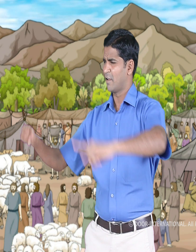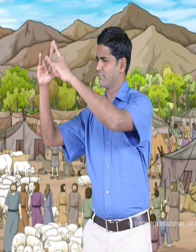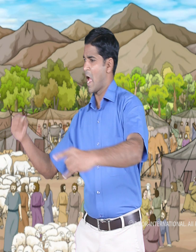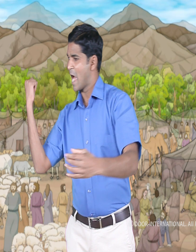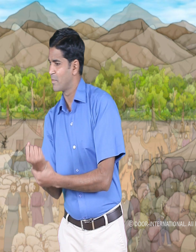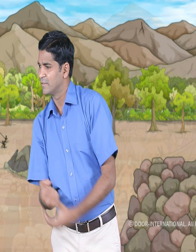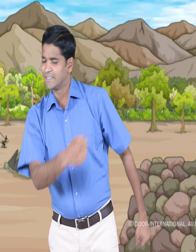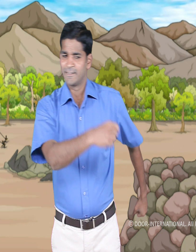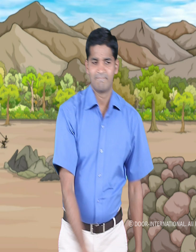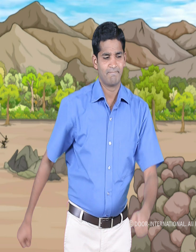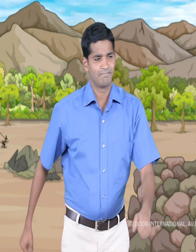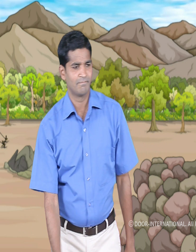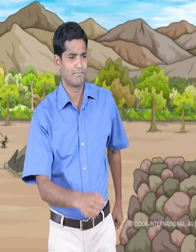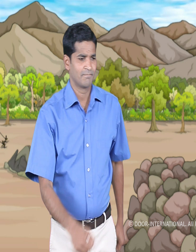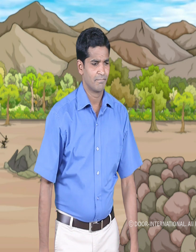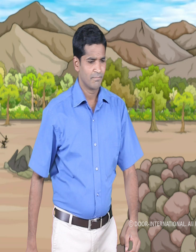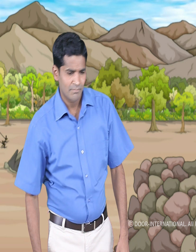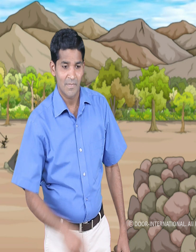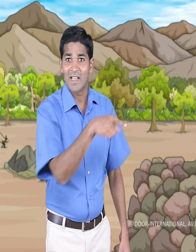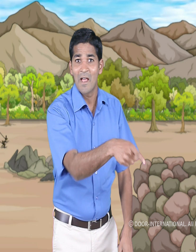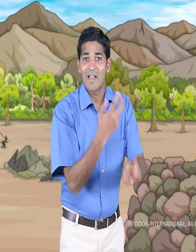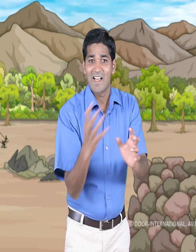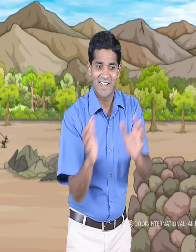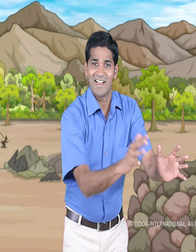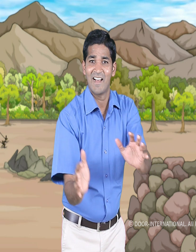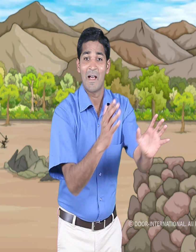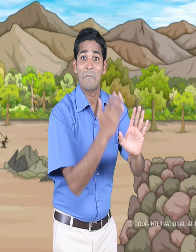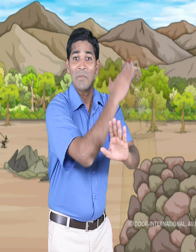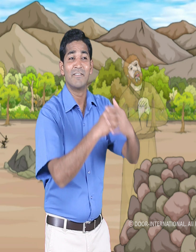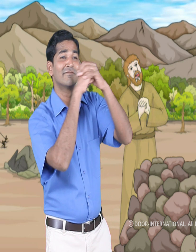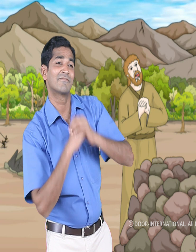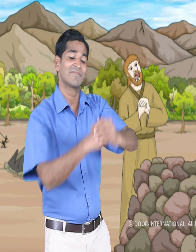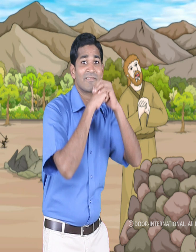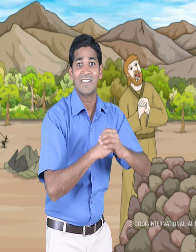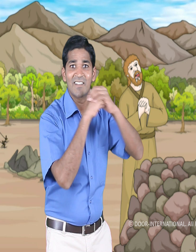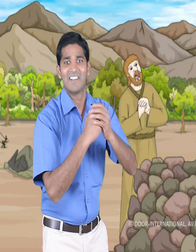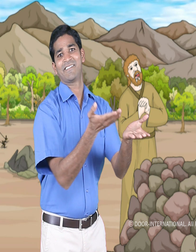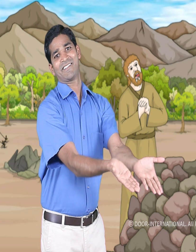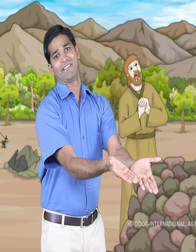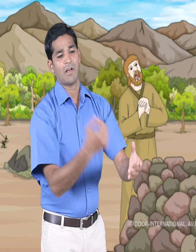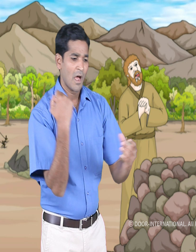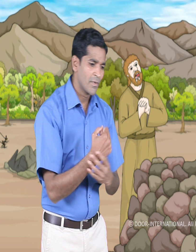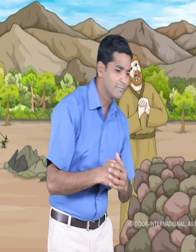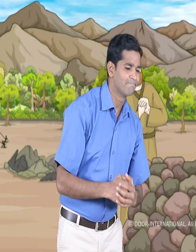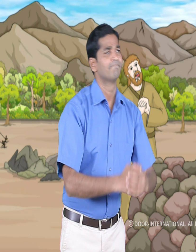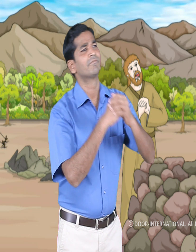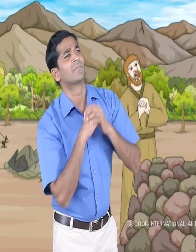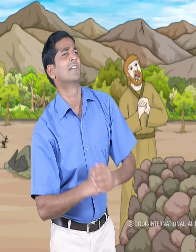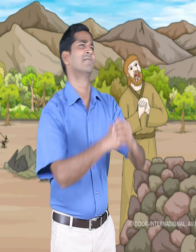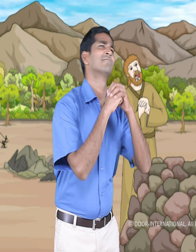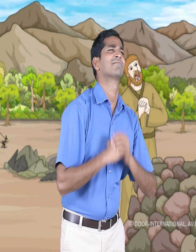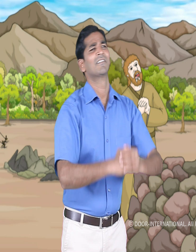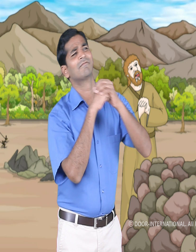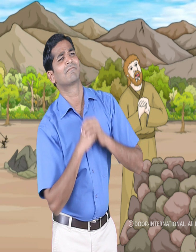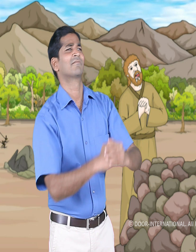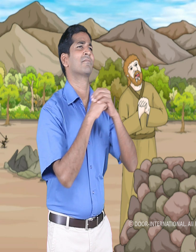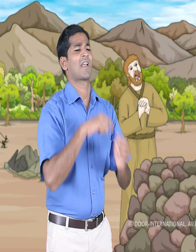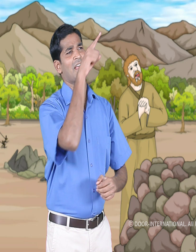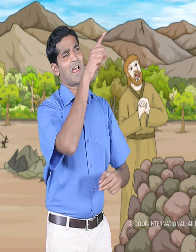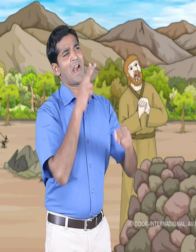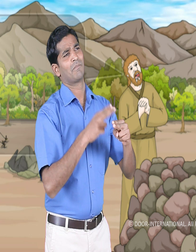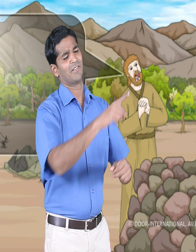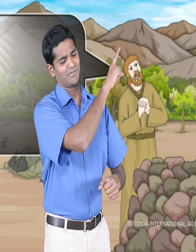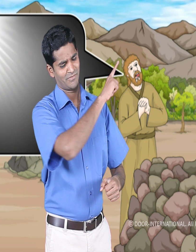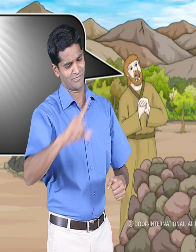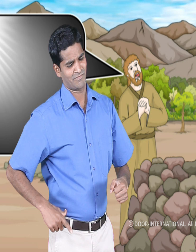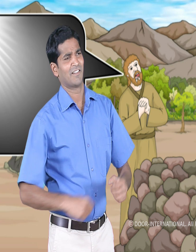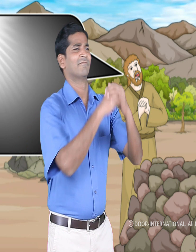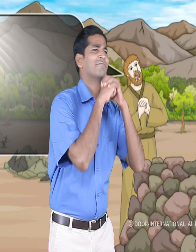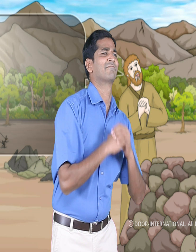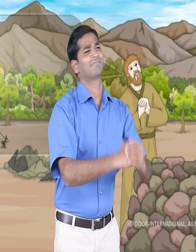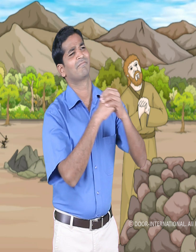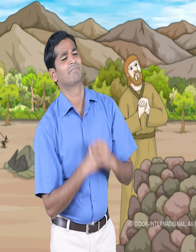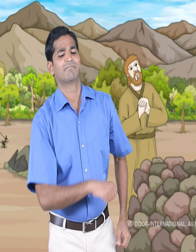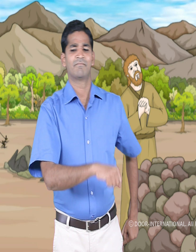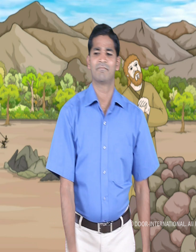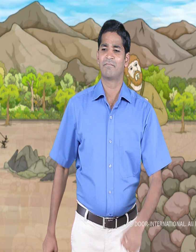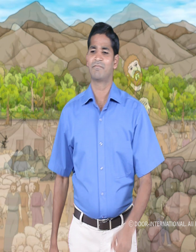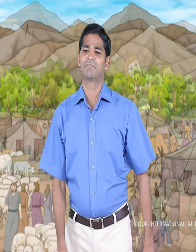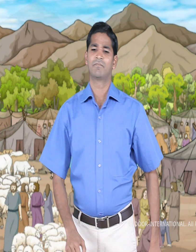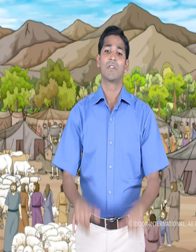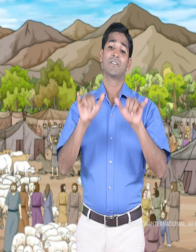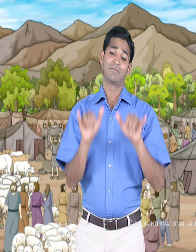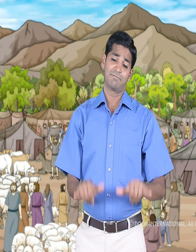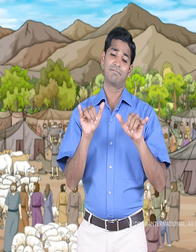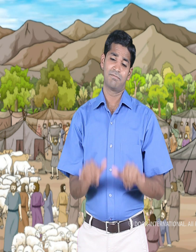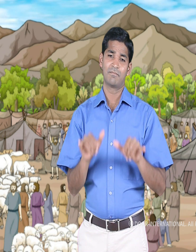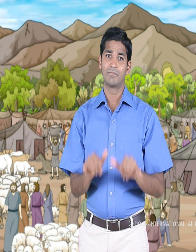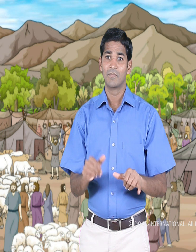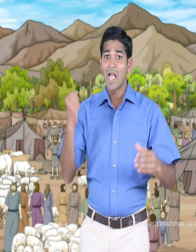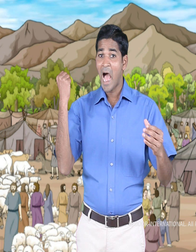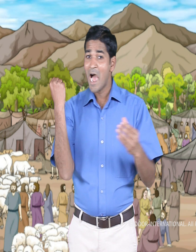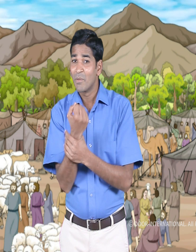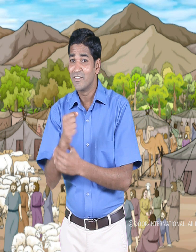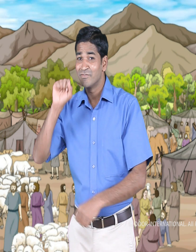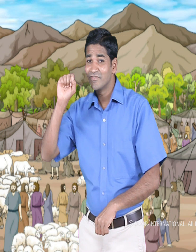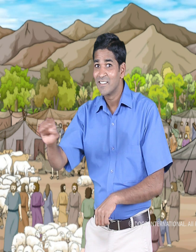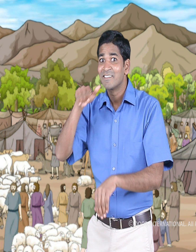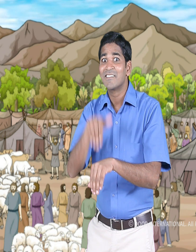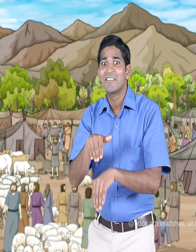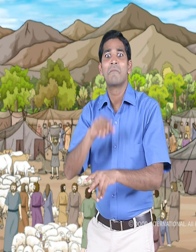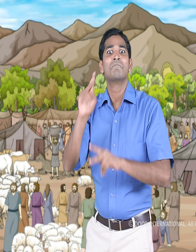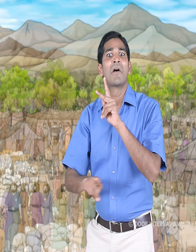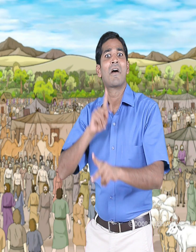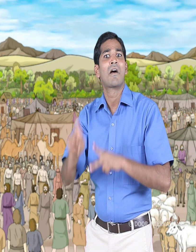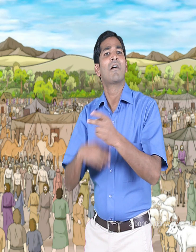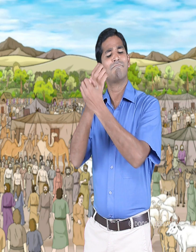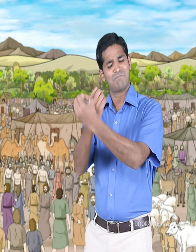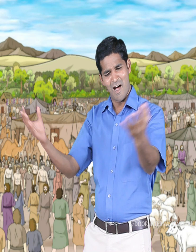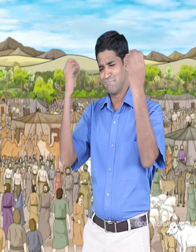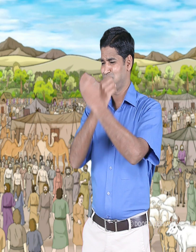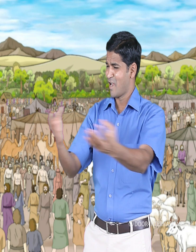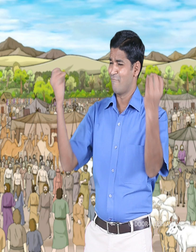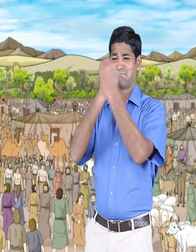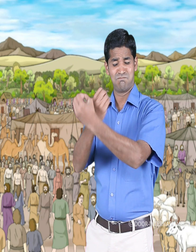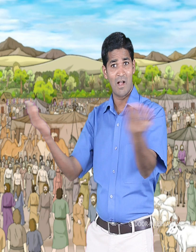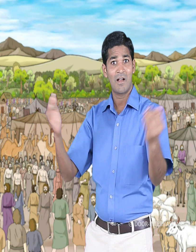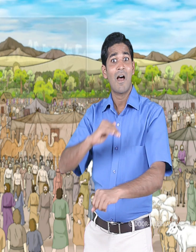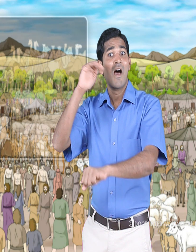And there Abram called on the name of the LORD.